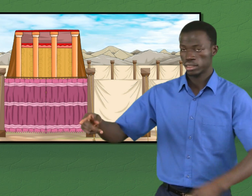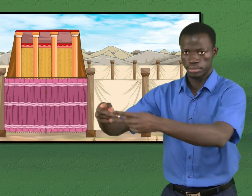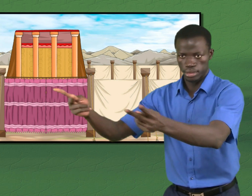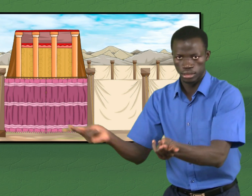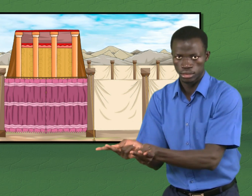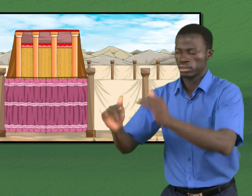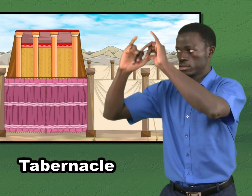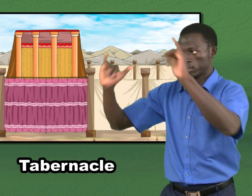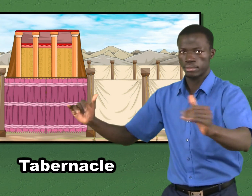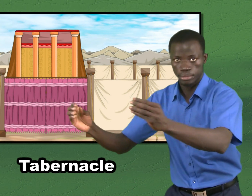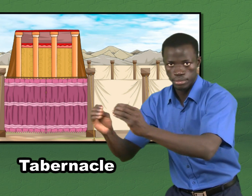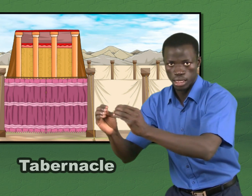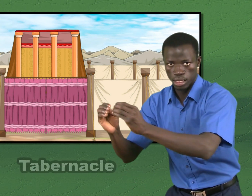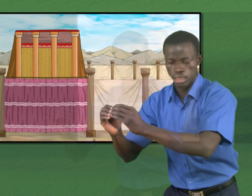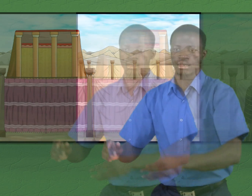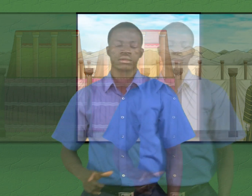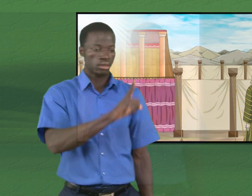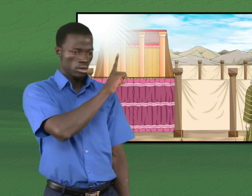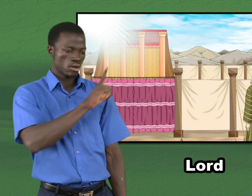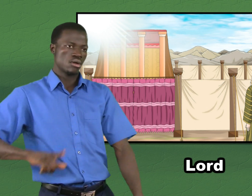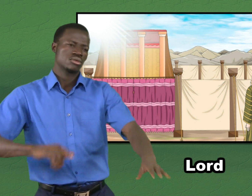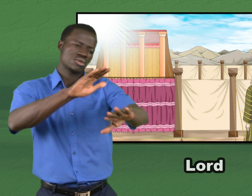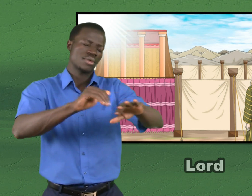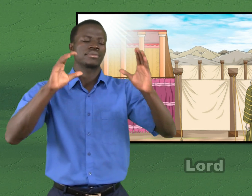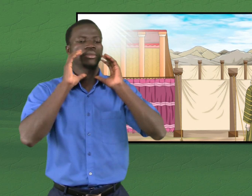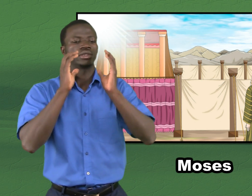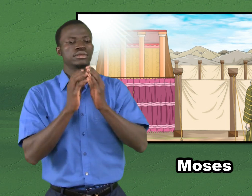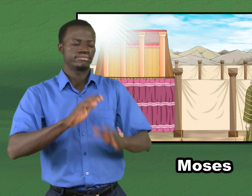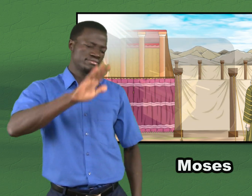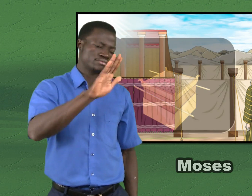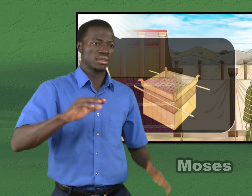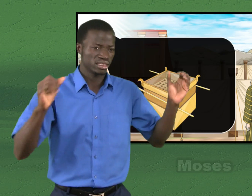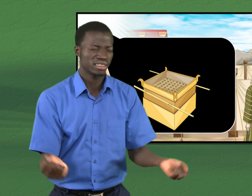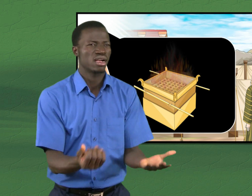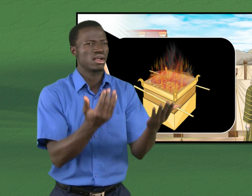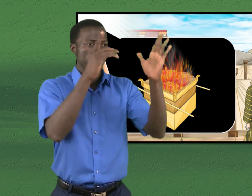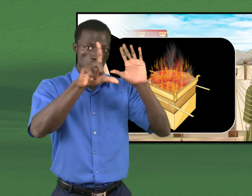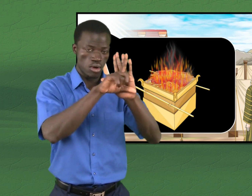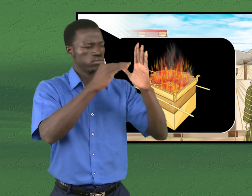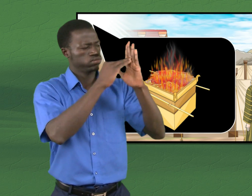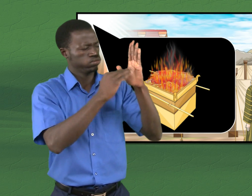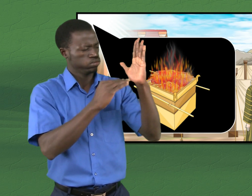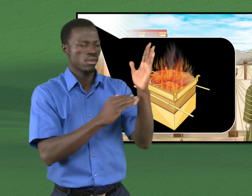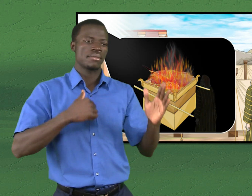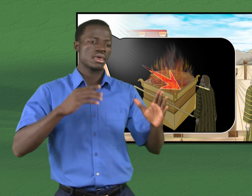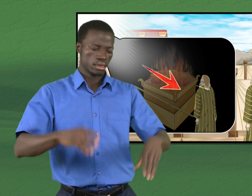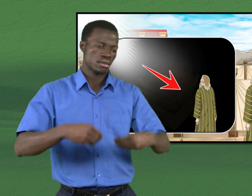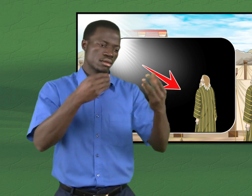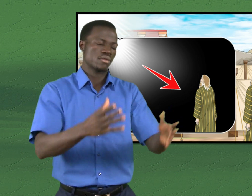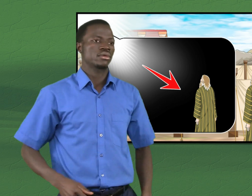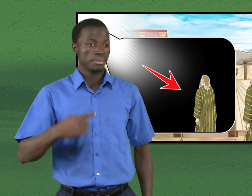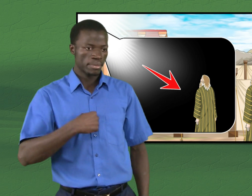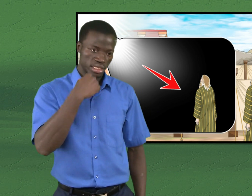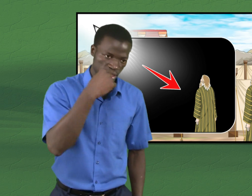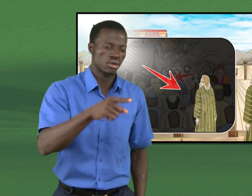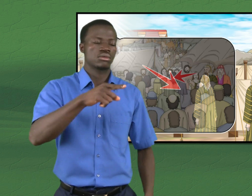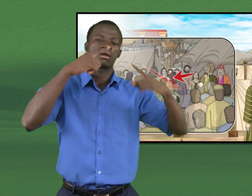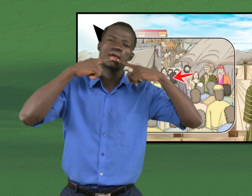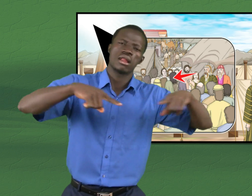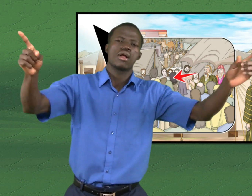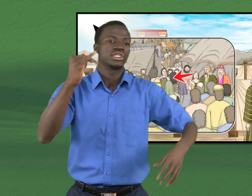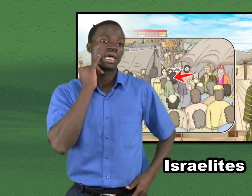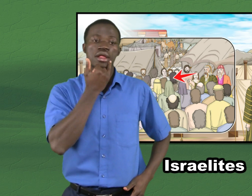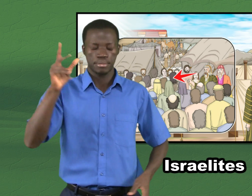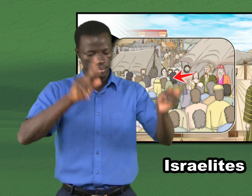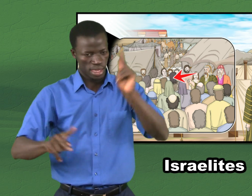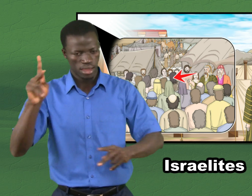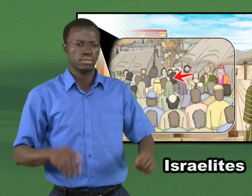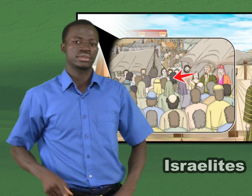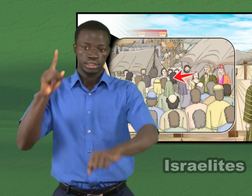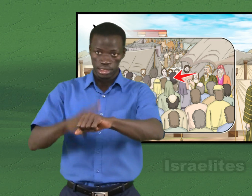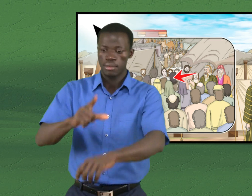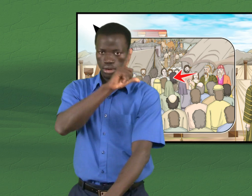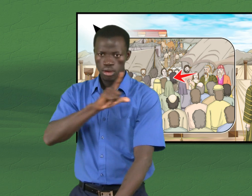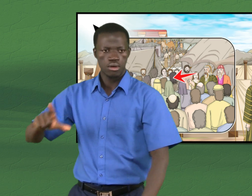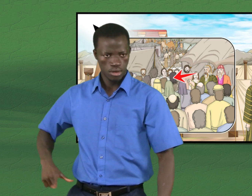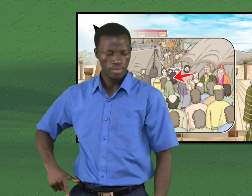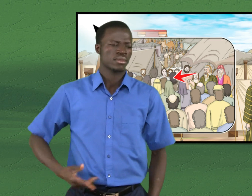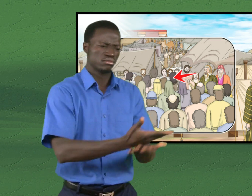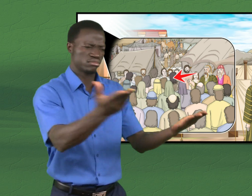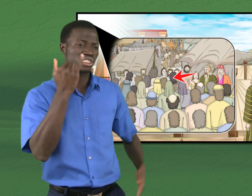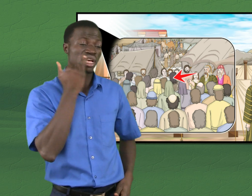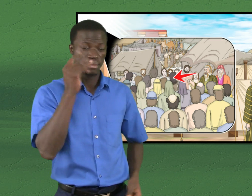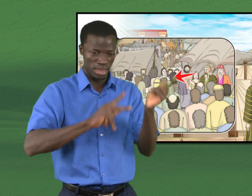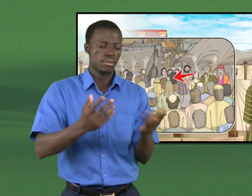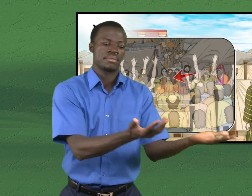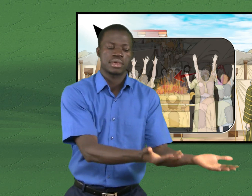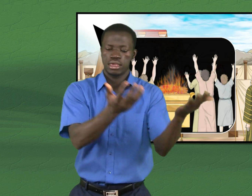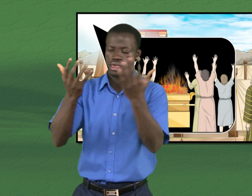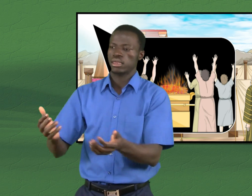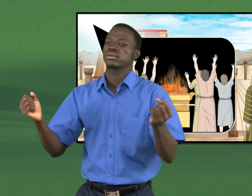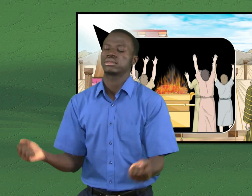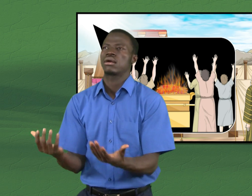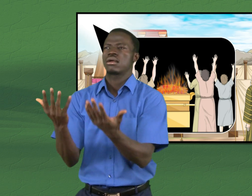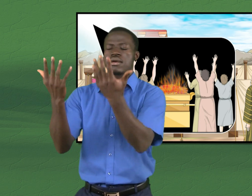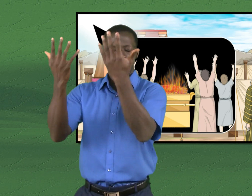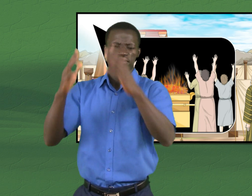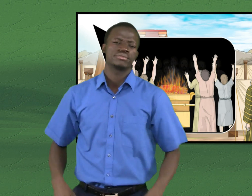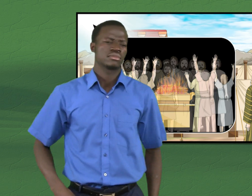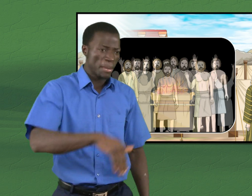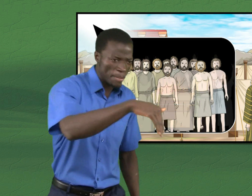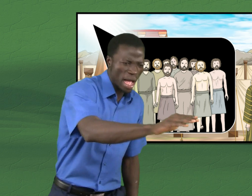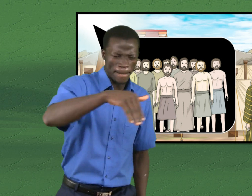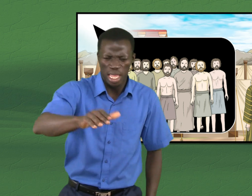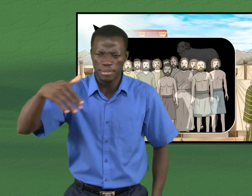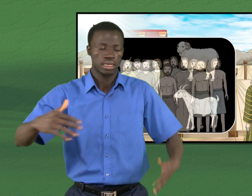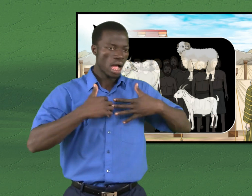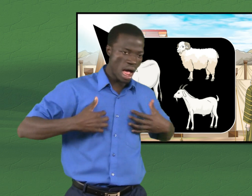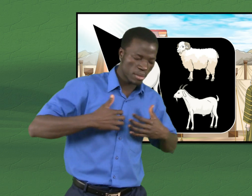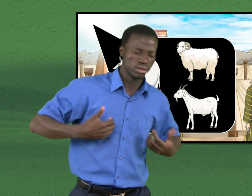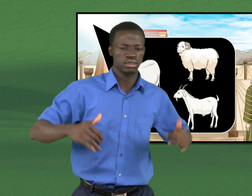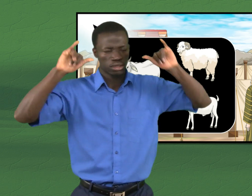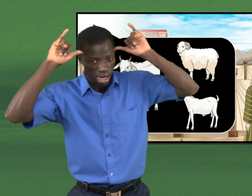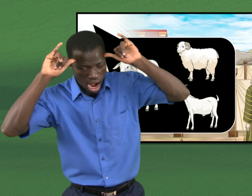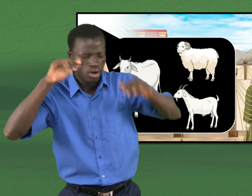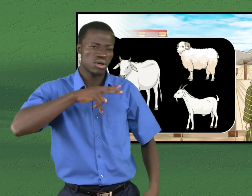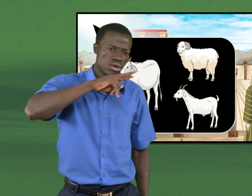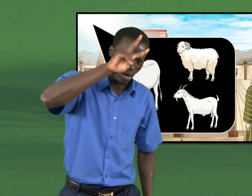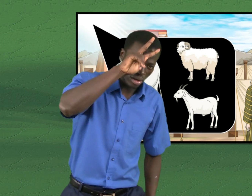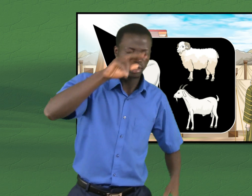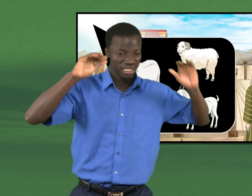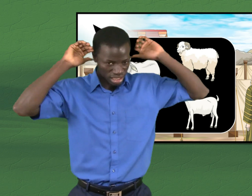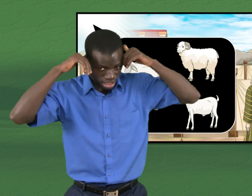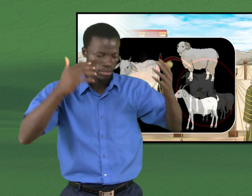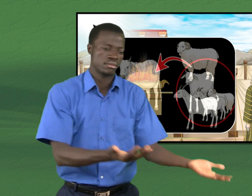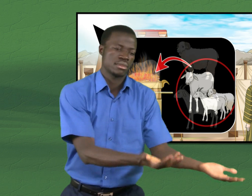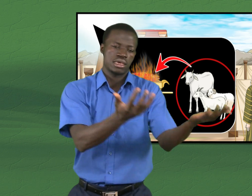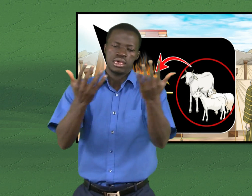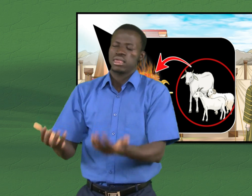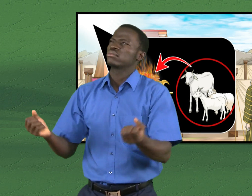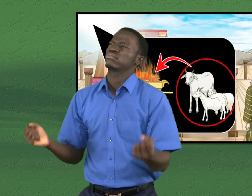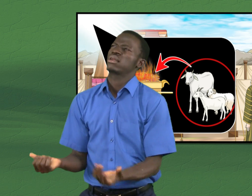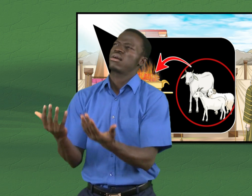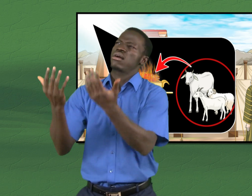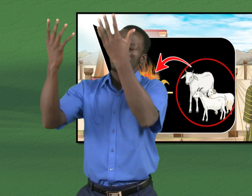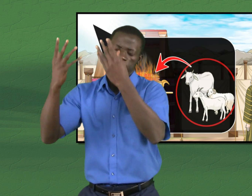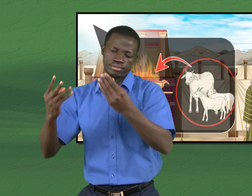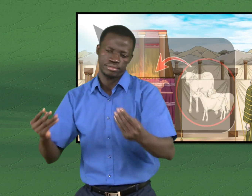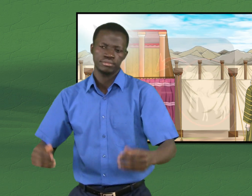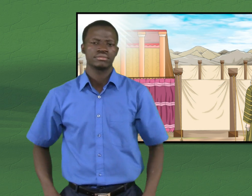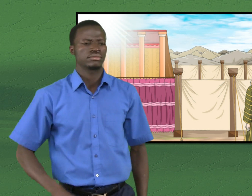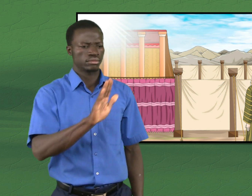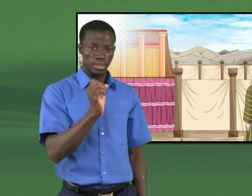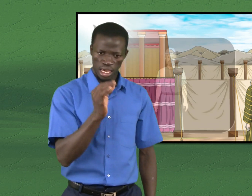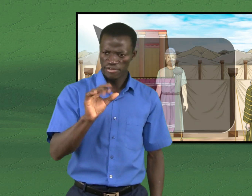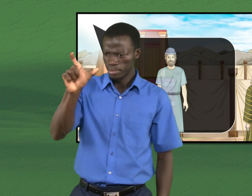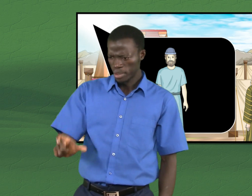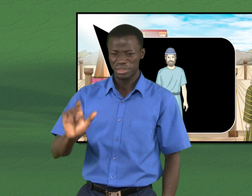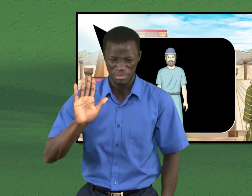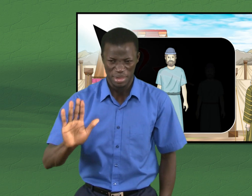Then the LORD called to Moses and spoke to him from the Tent of Meeting, saying, “Speak to the Israelites and tell them: When any of you brings an offering to the LORD, you may bring as your offering an animal from the herd or the flock.